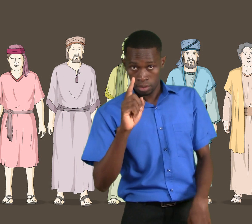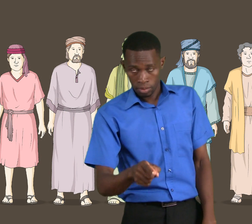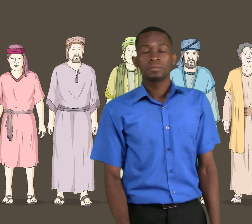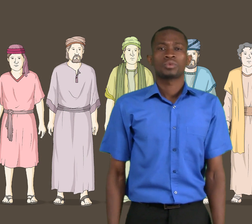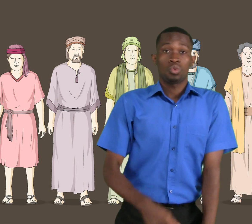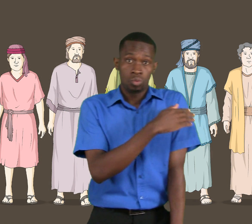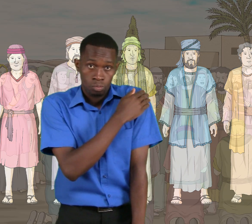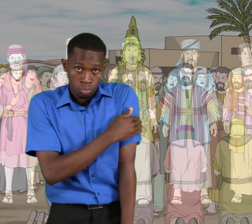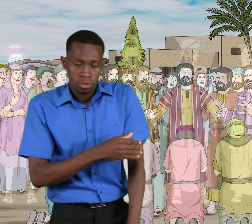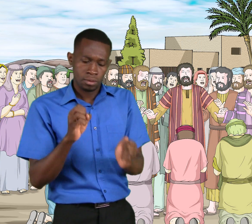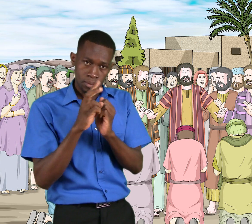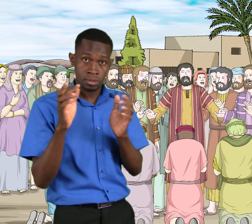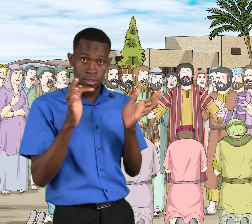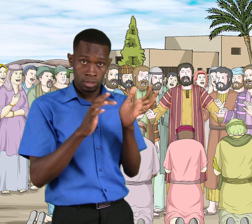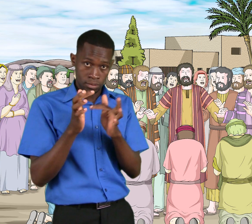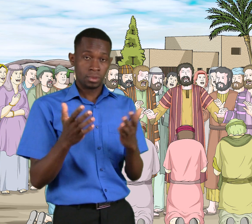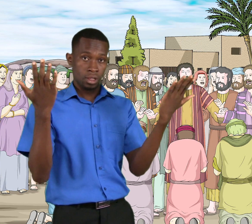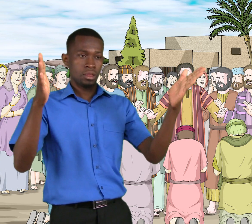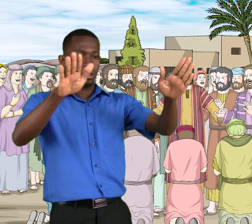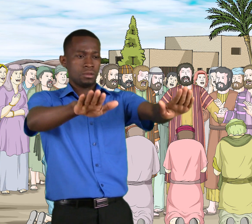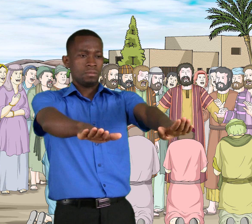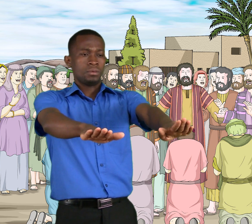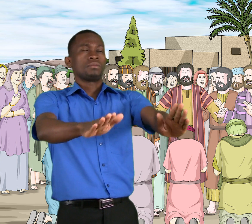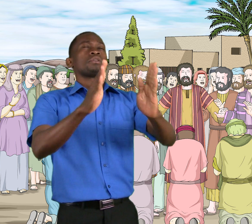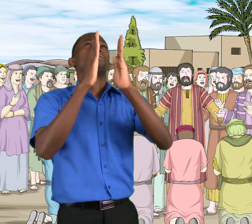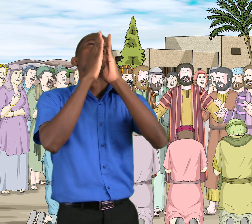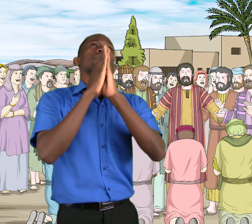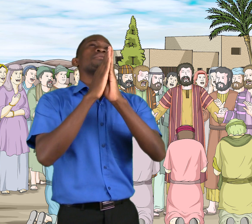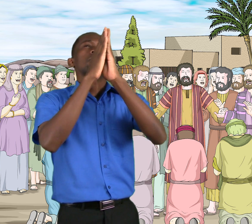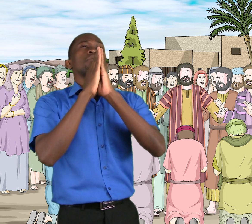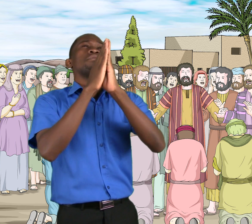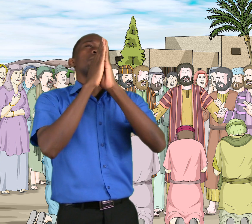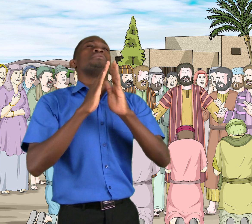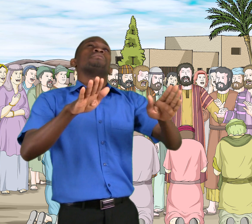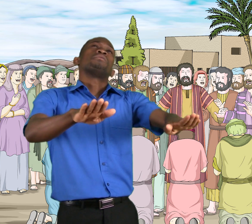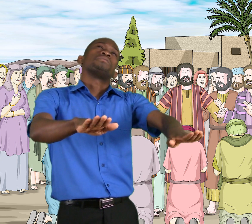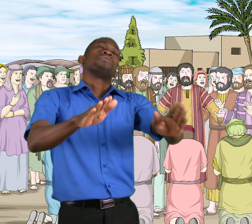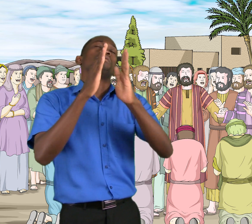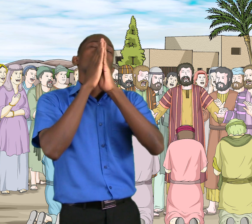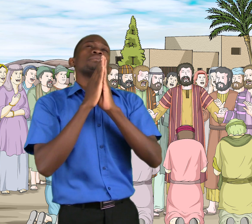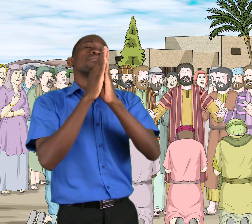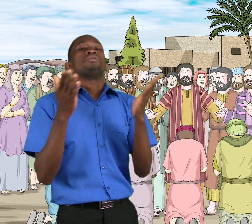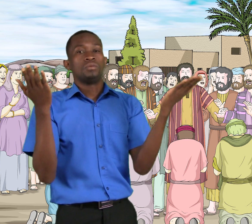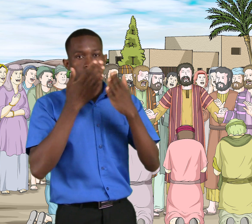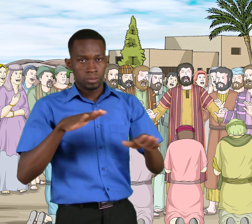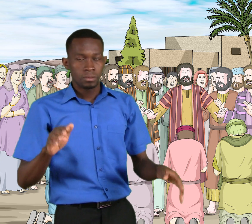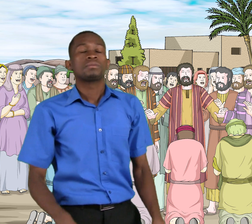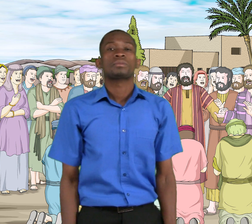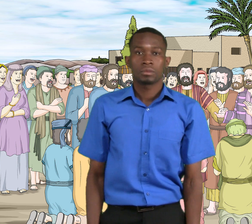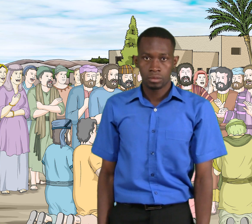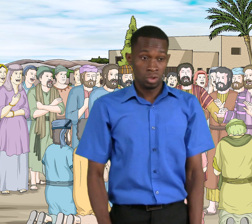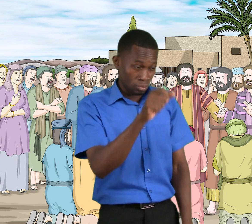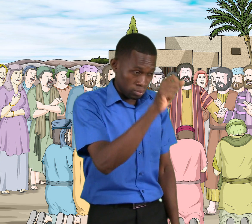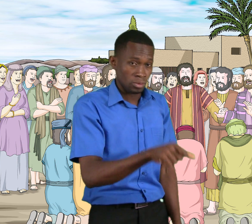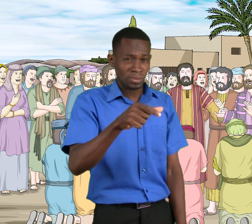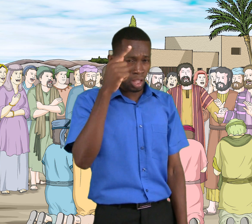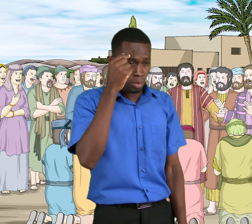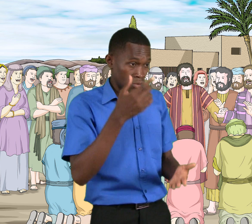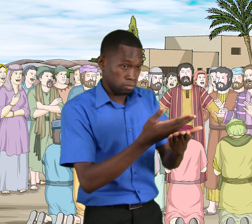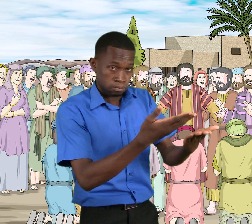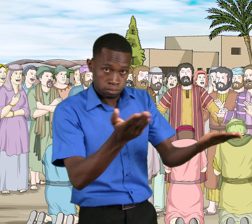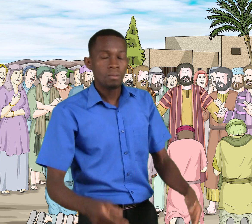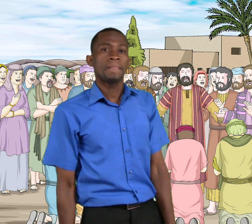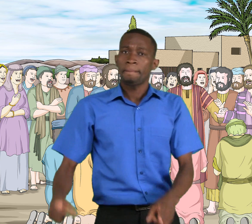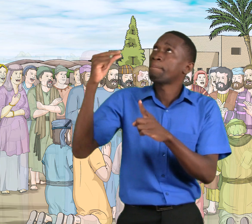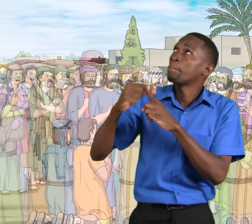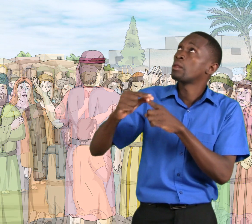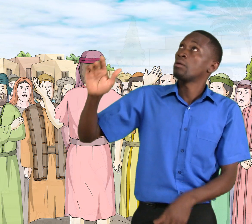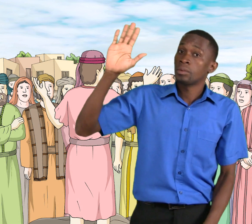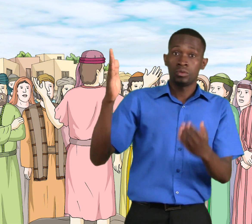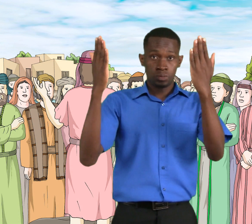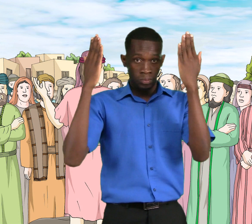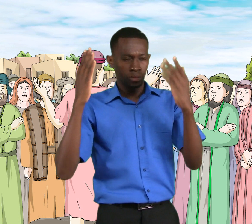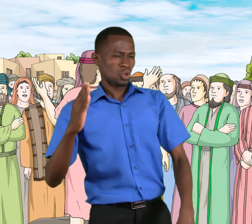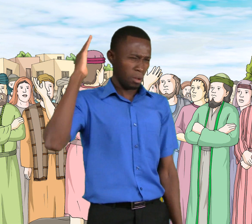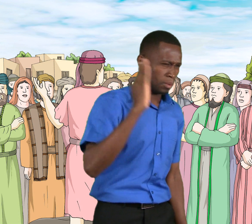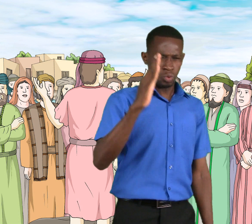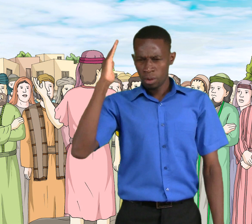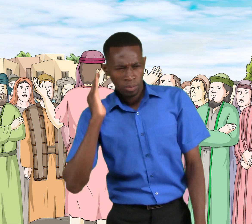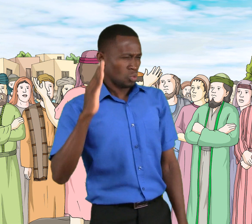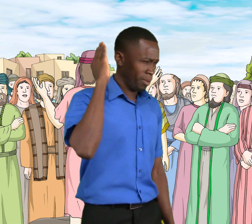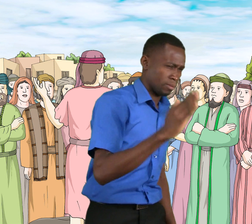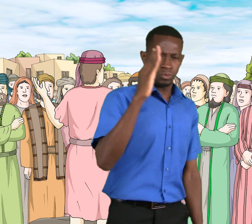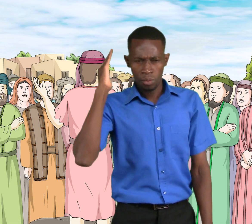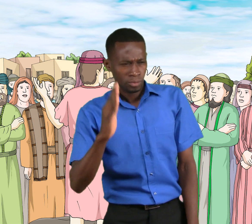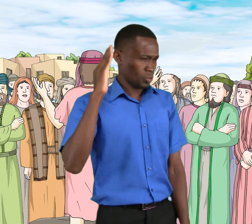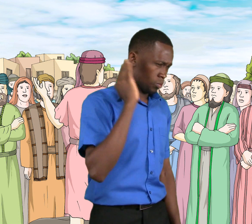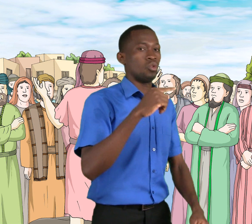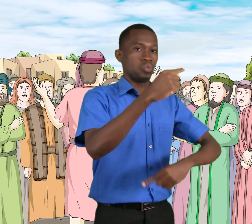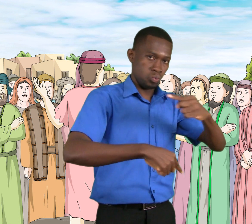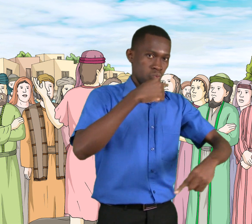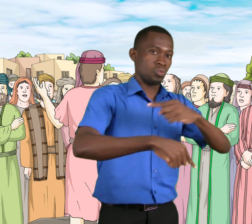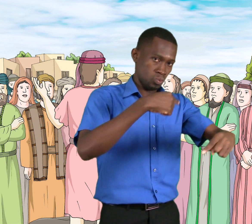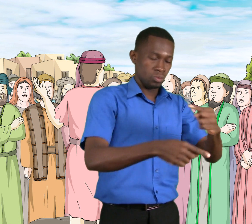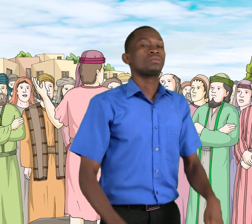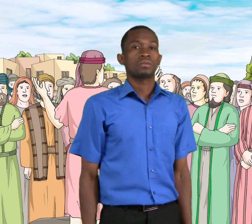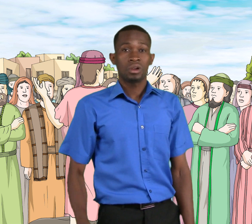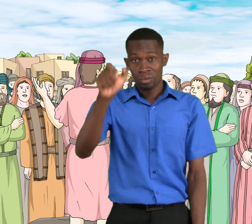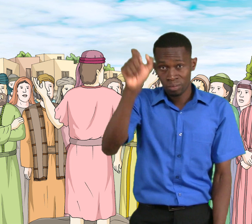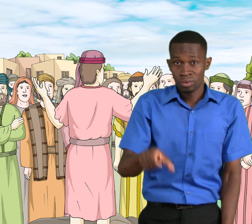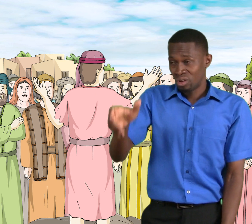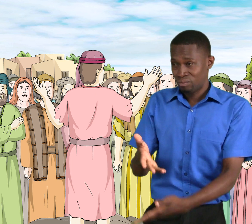They presented these seven to the apostles, who prayed and laid their hands on them.